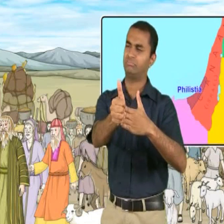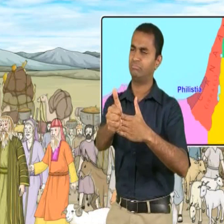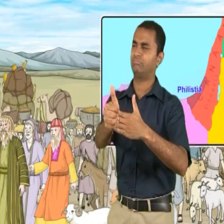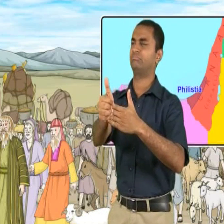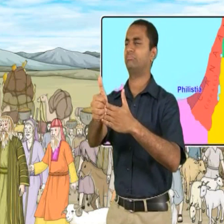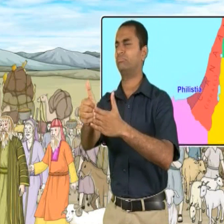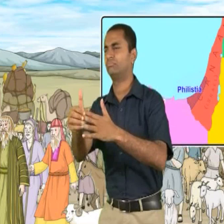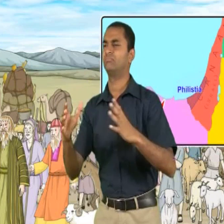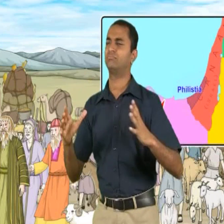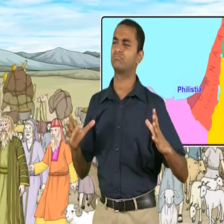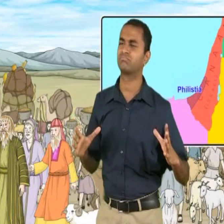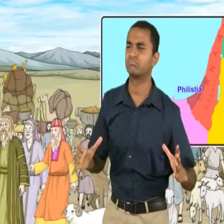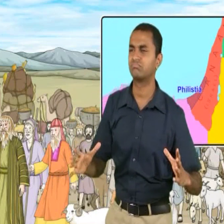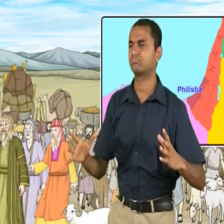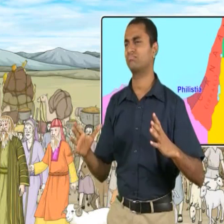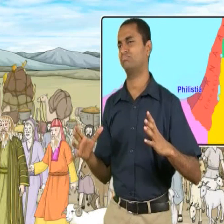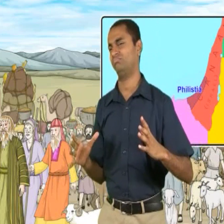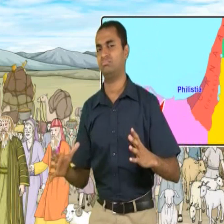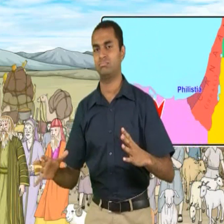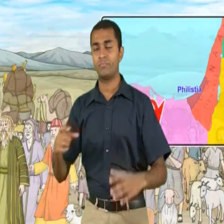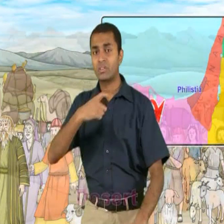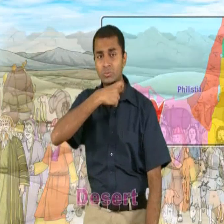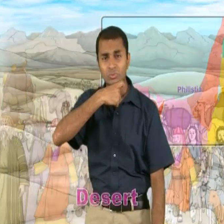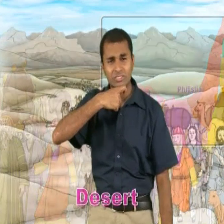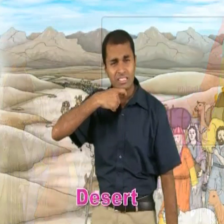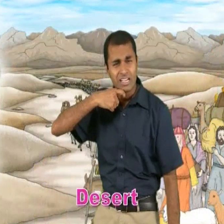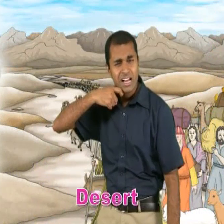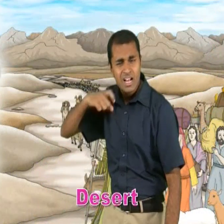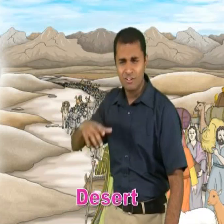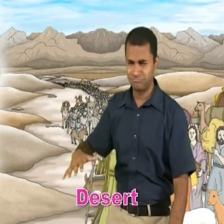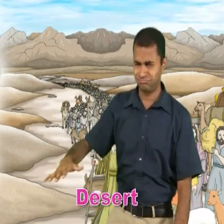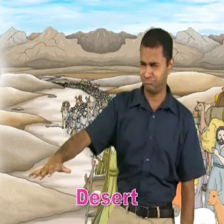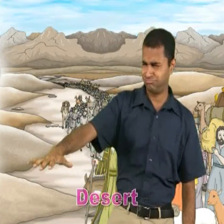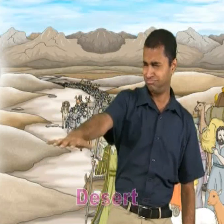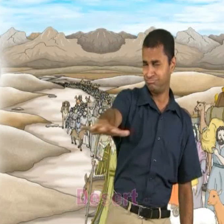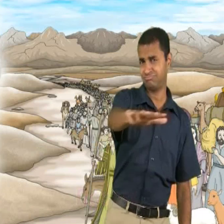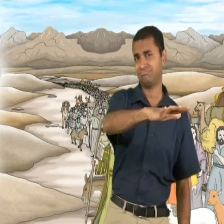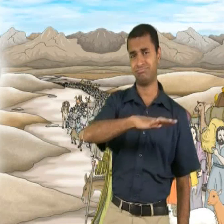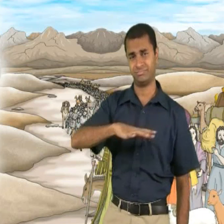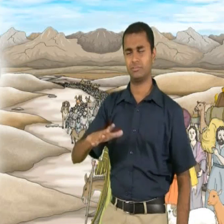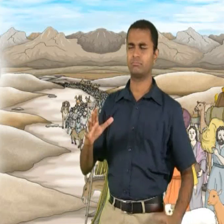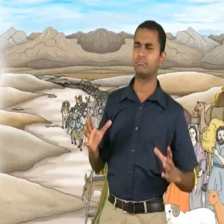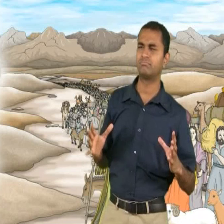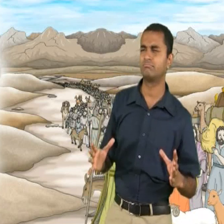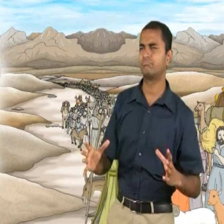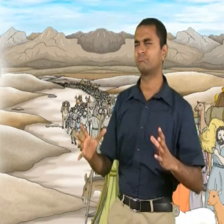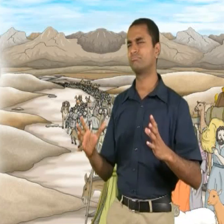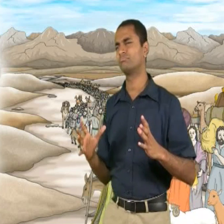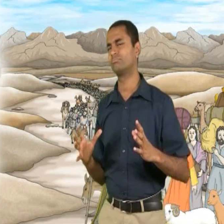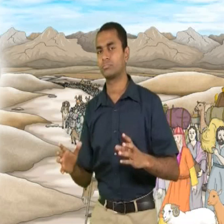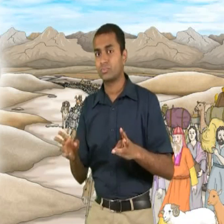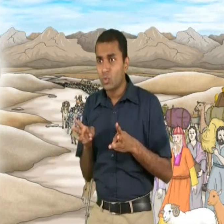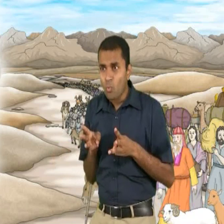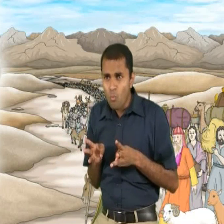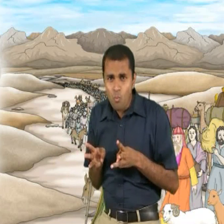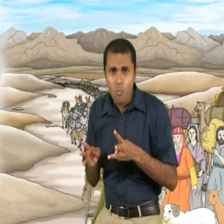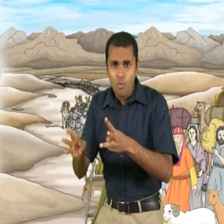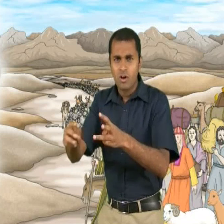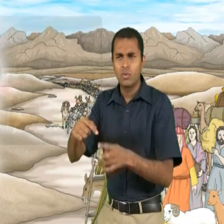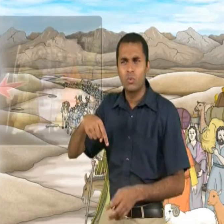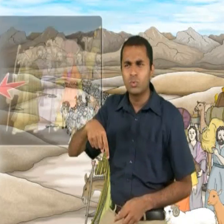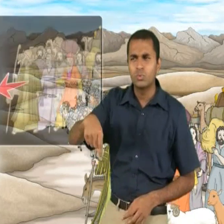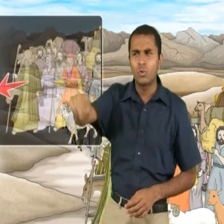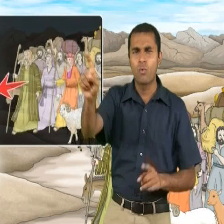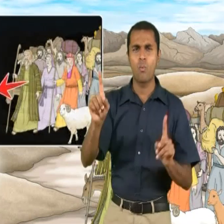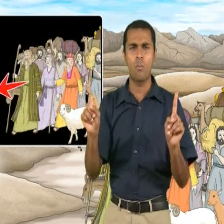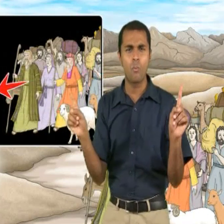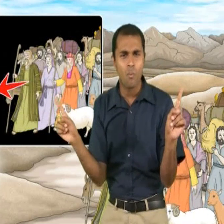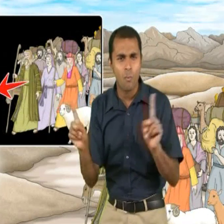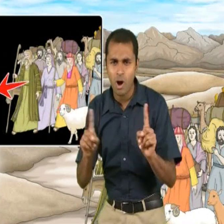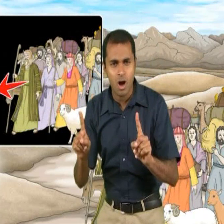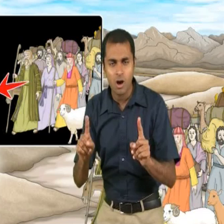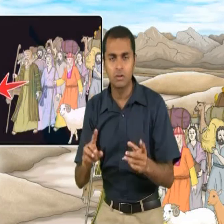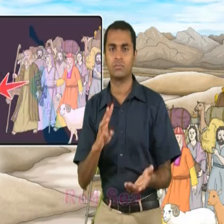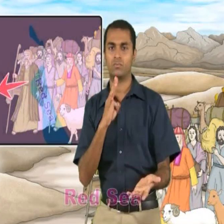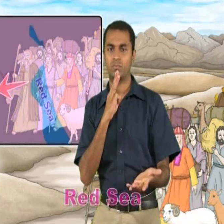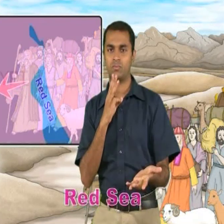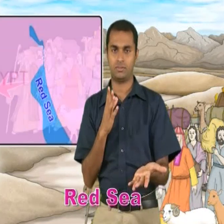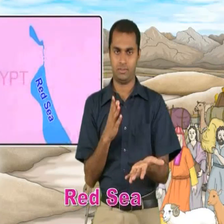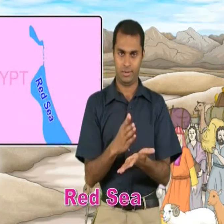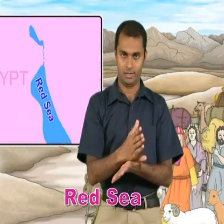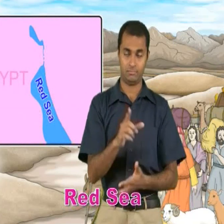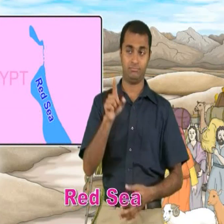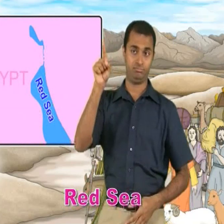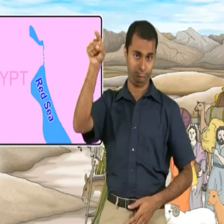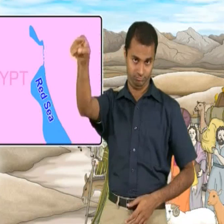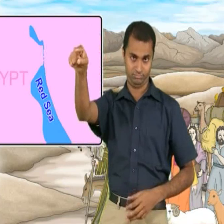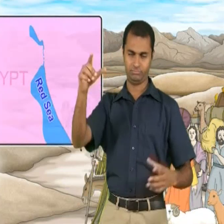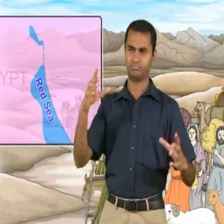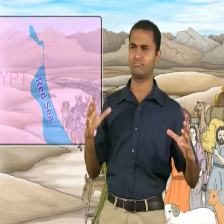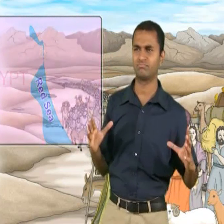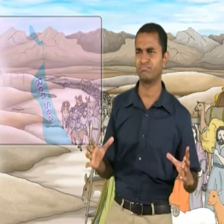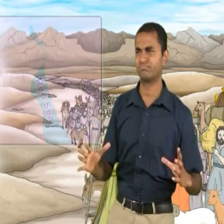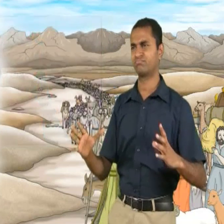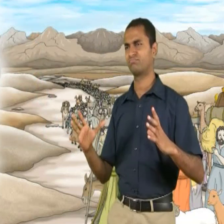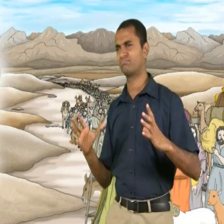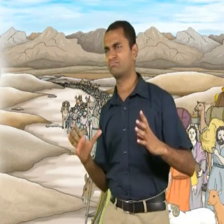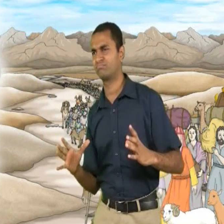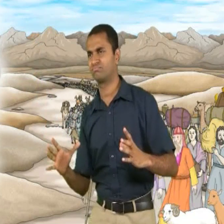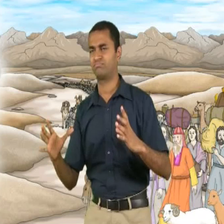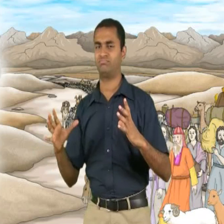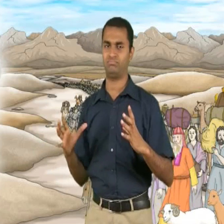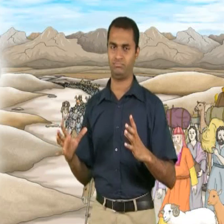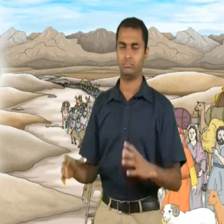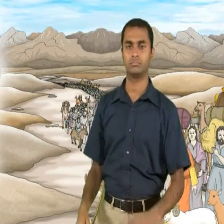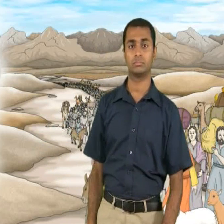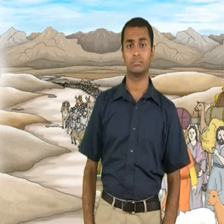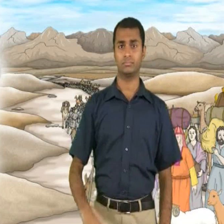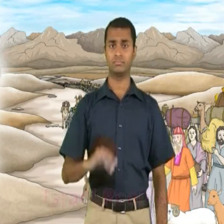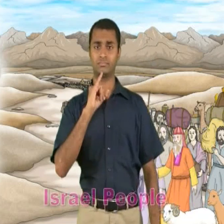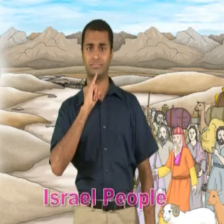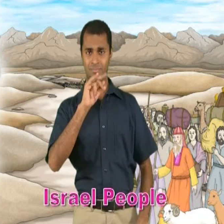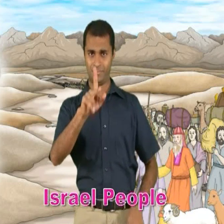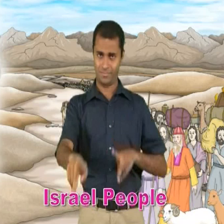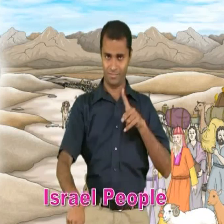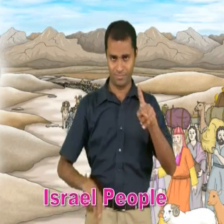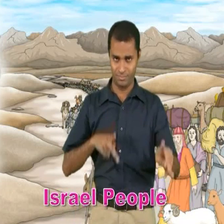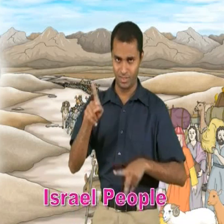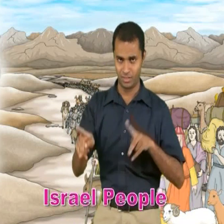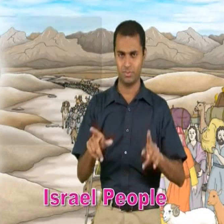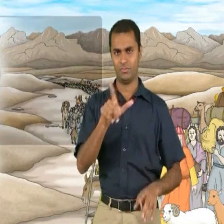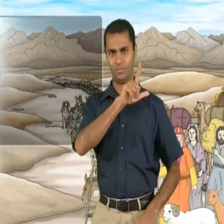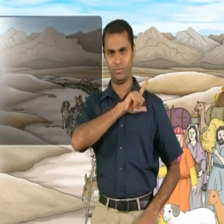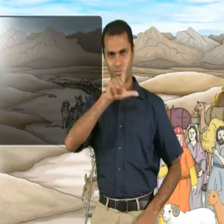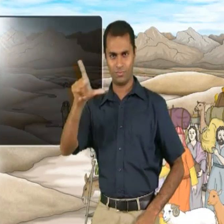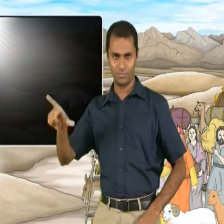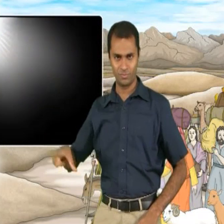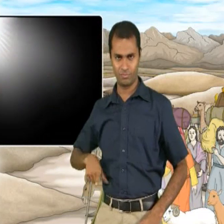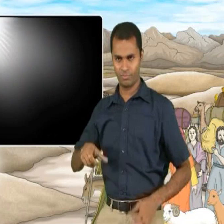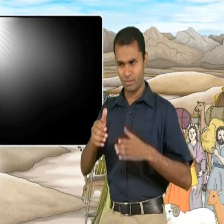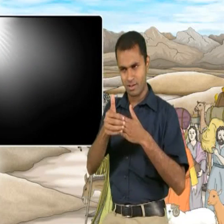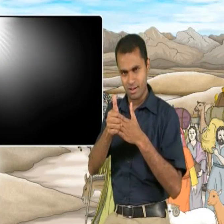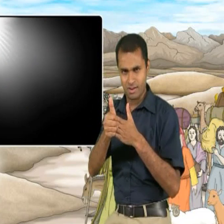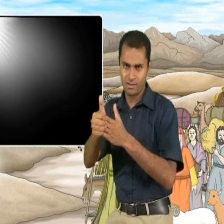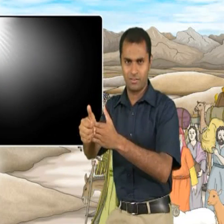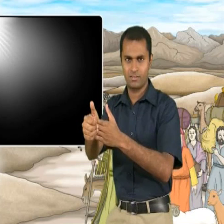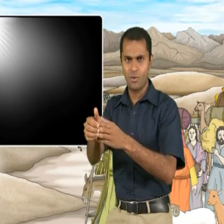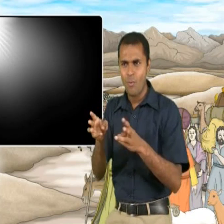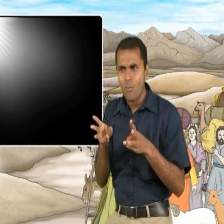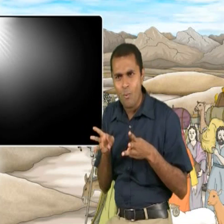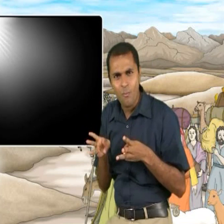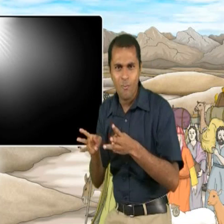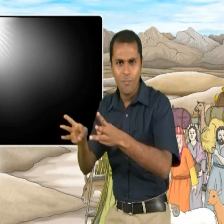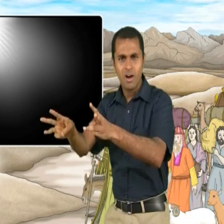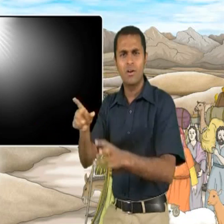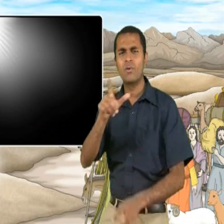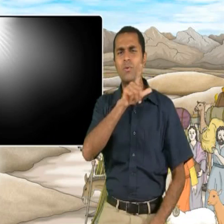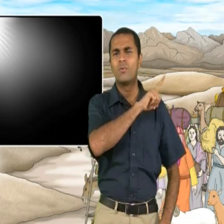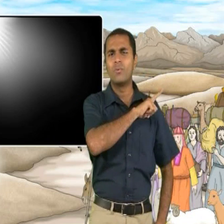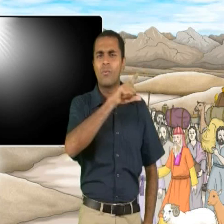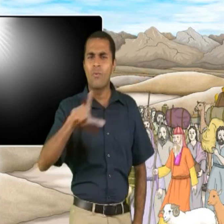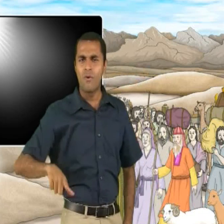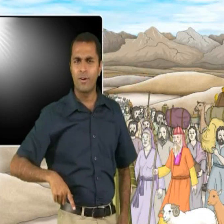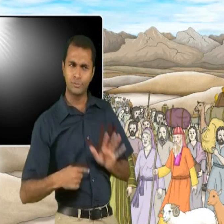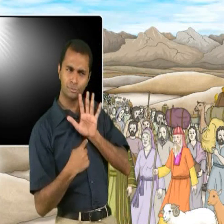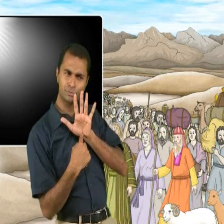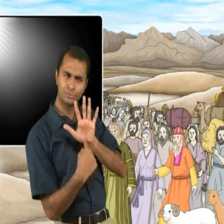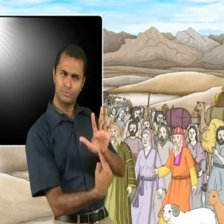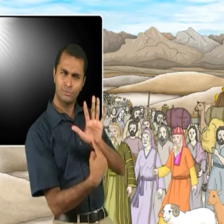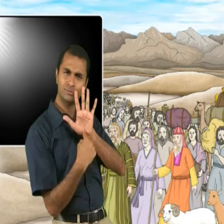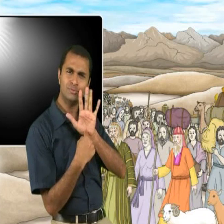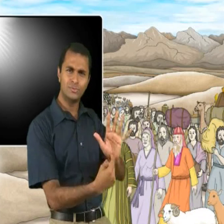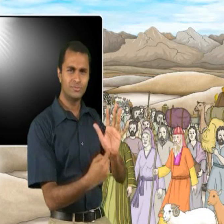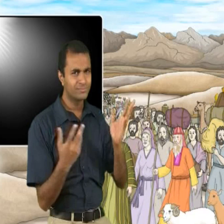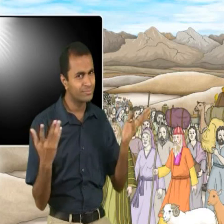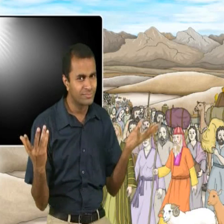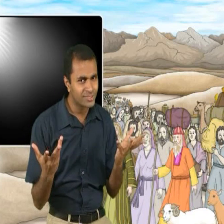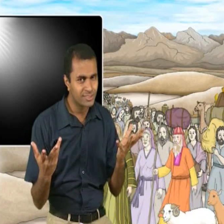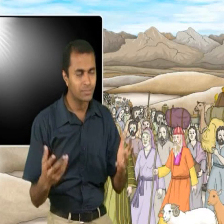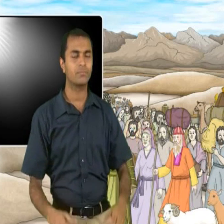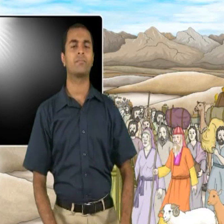So God led the people around by the way of the wilderness toward the Red Sea.